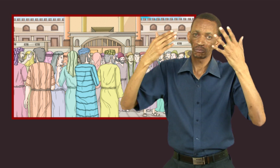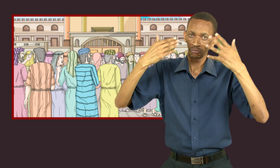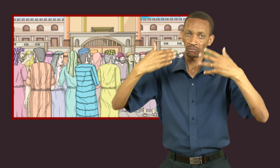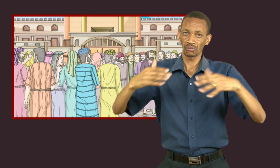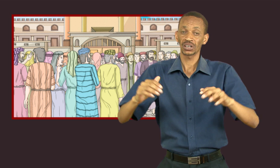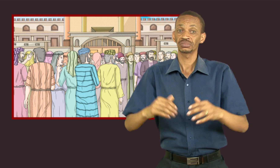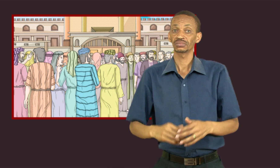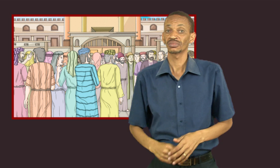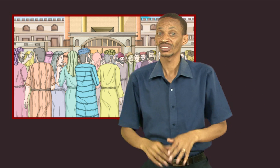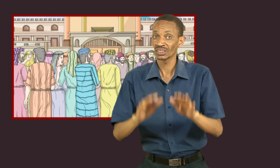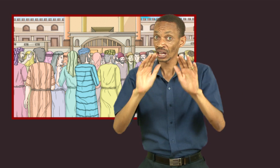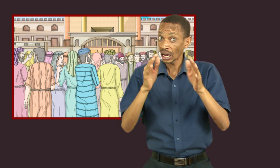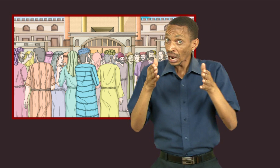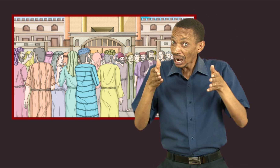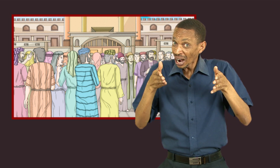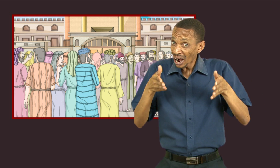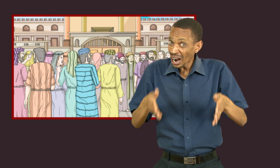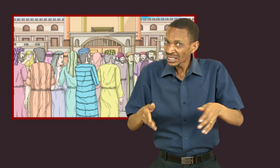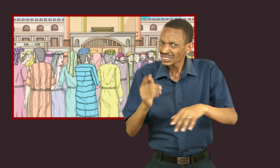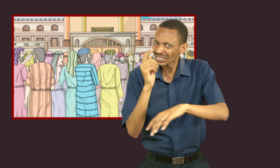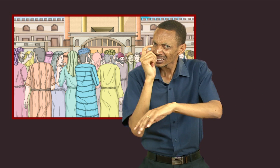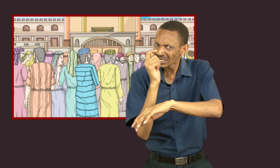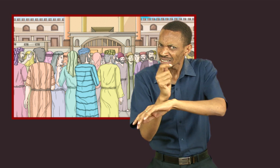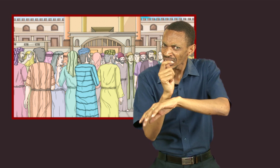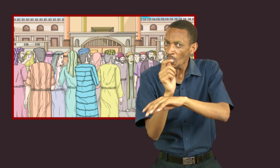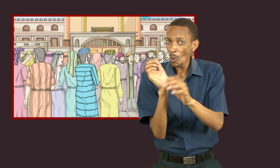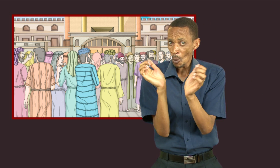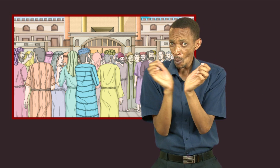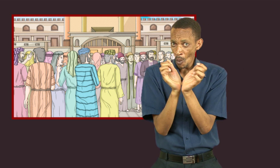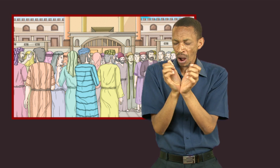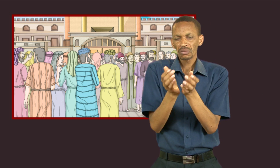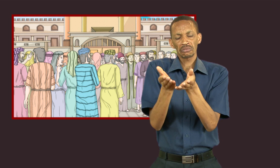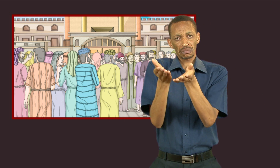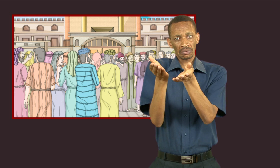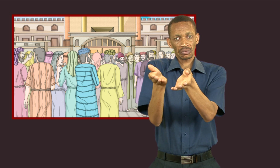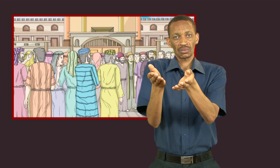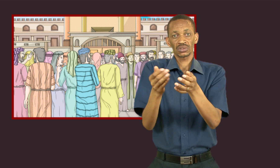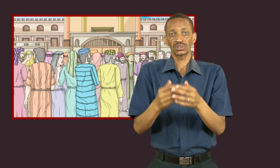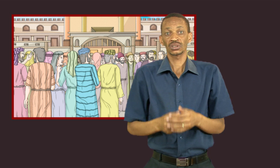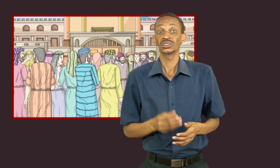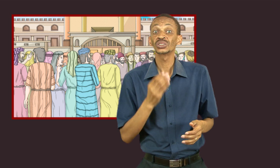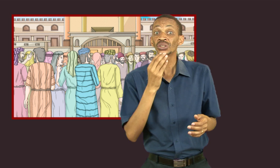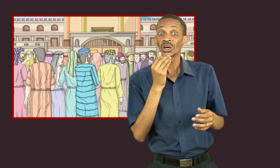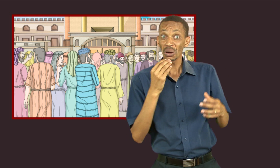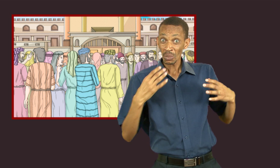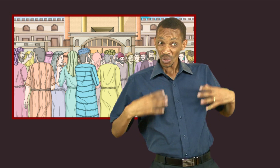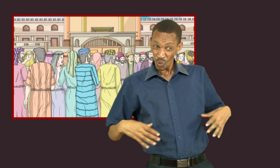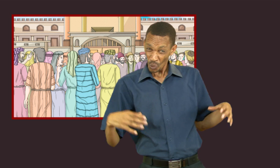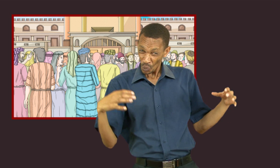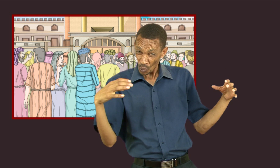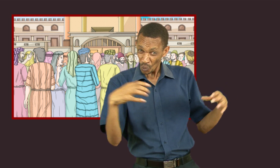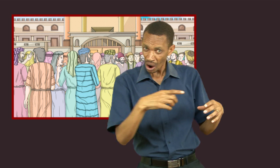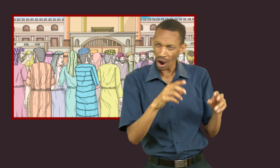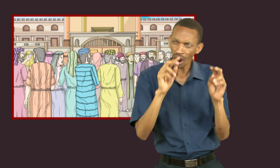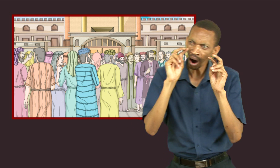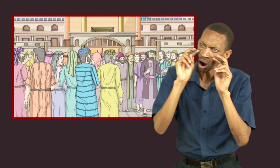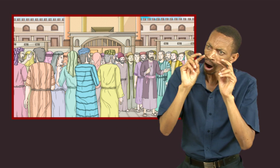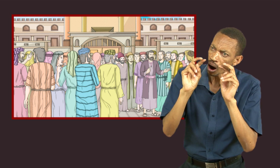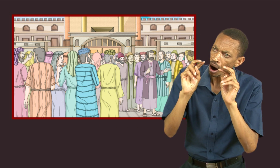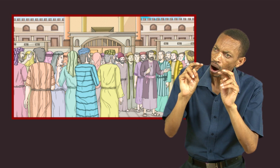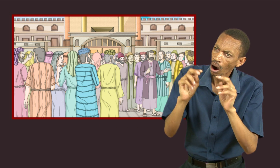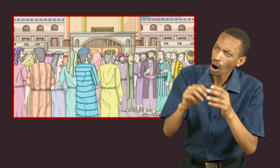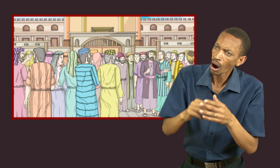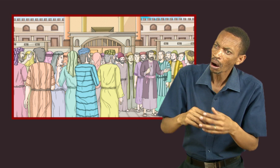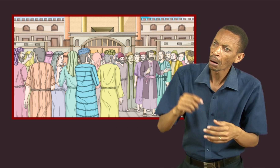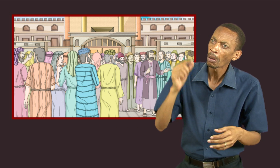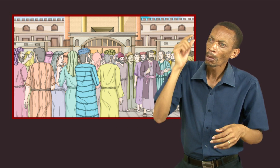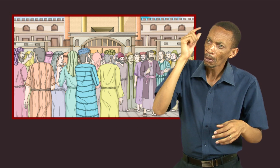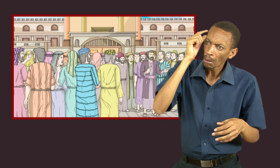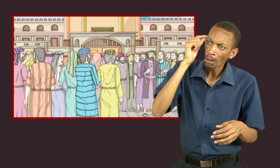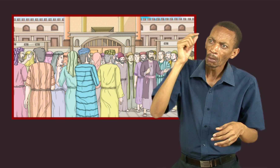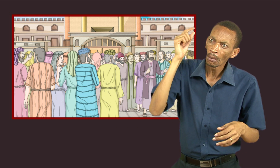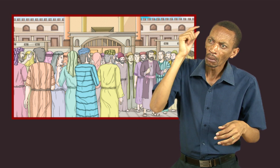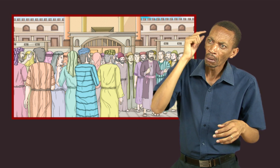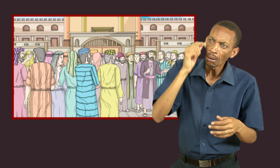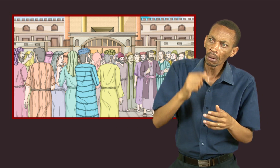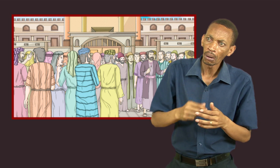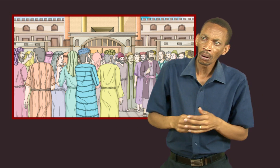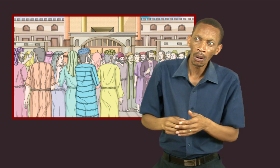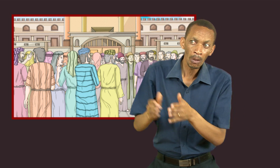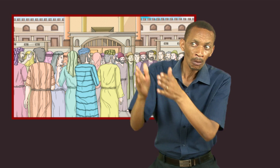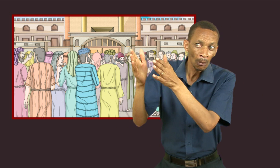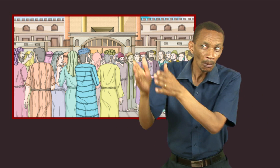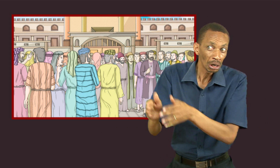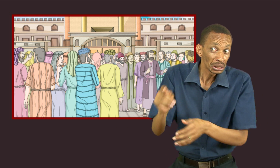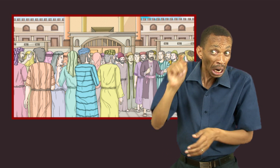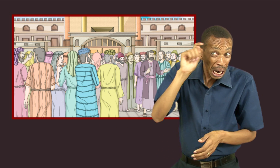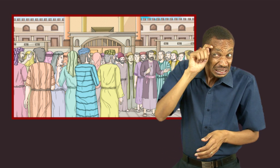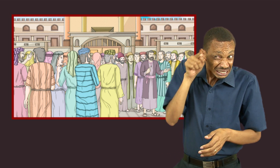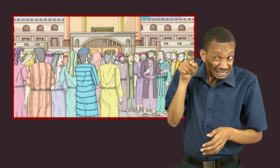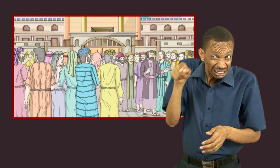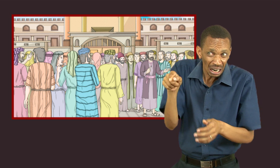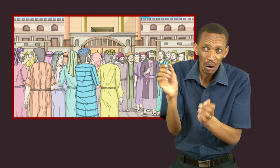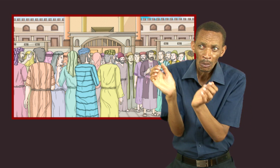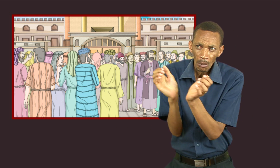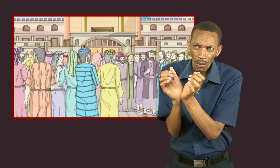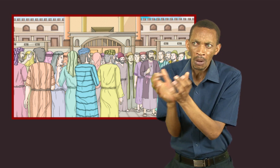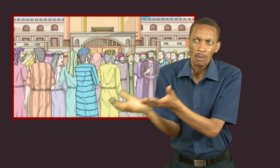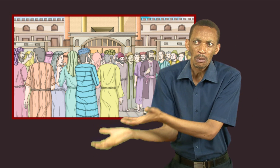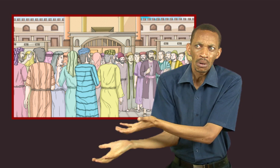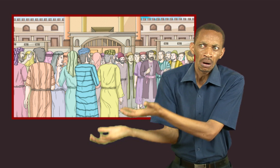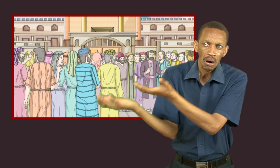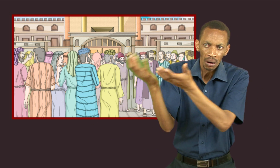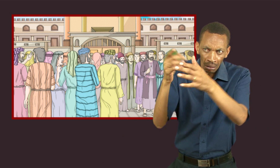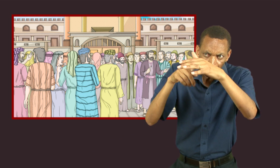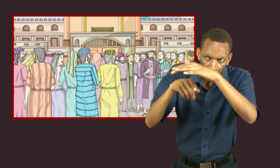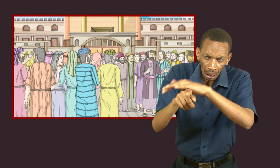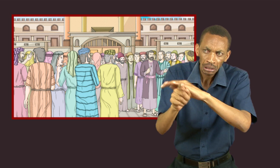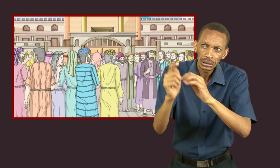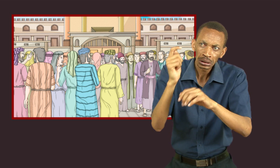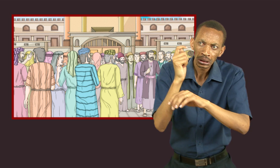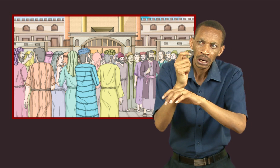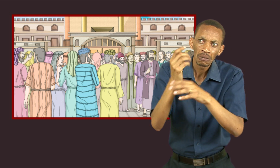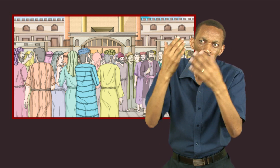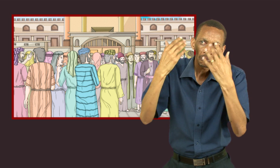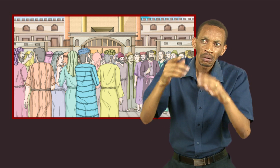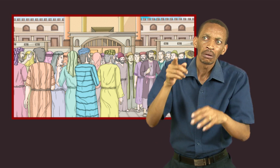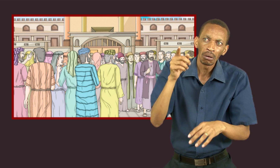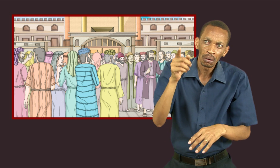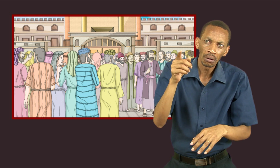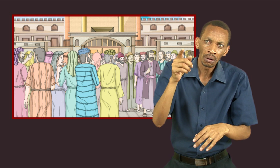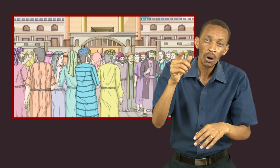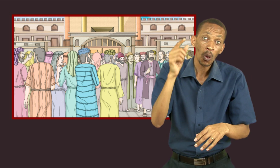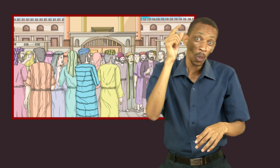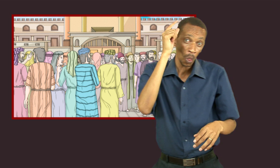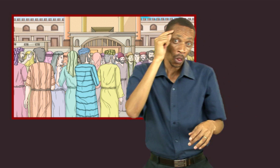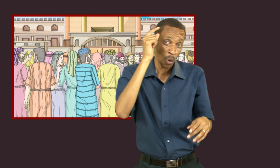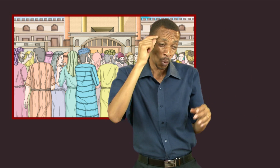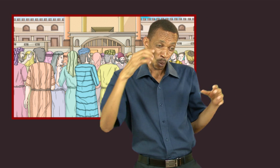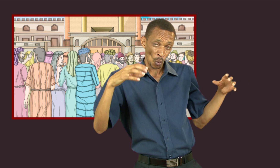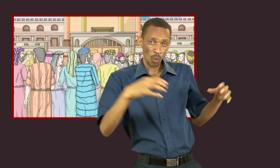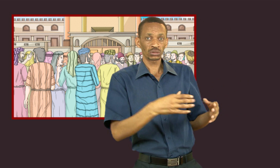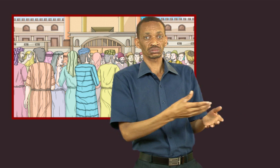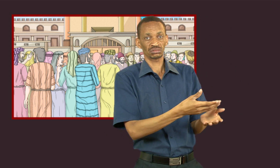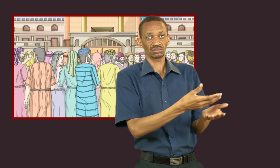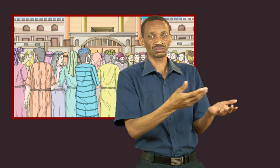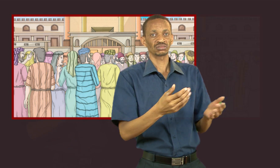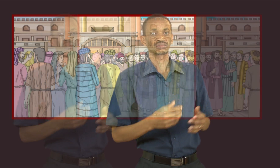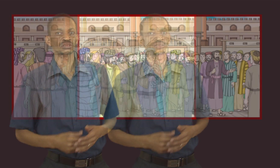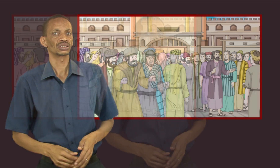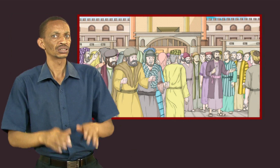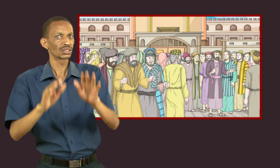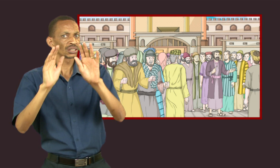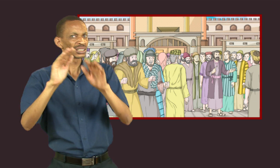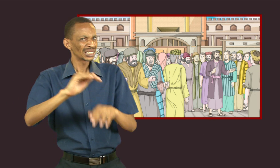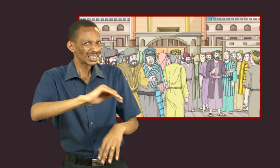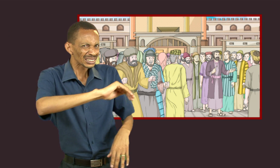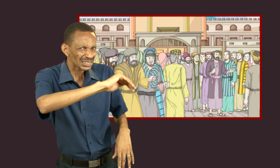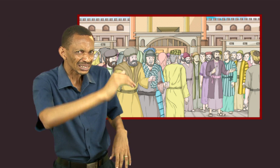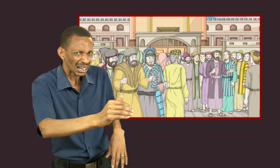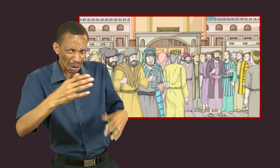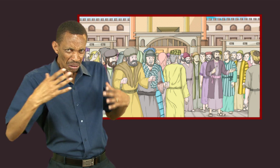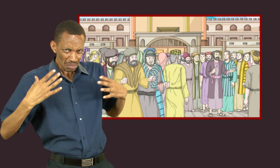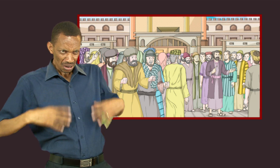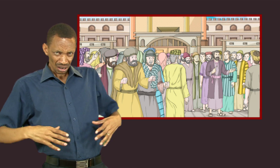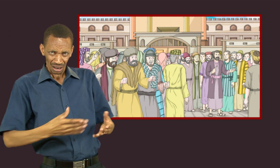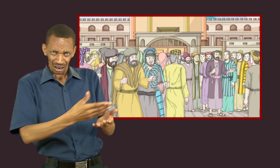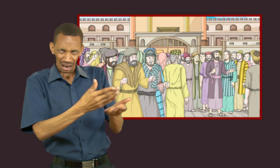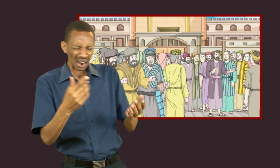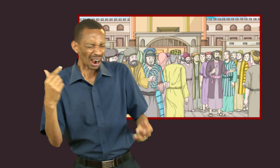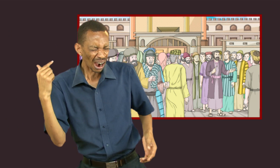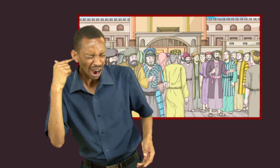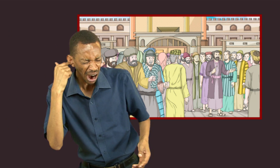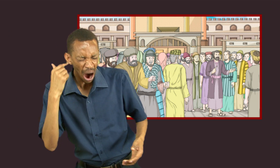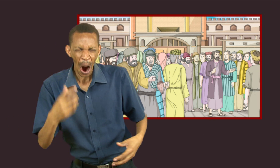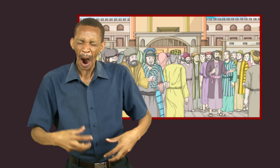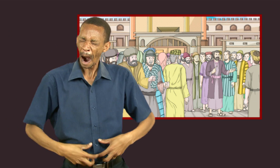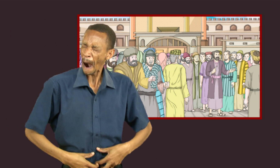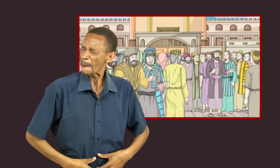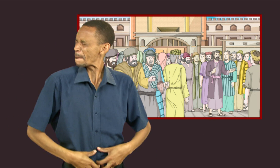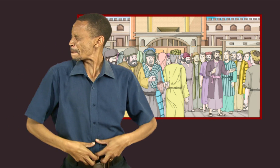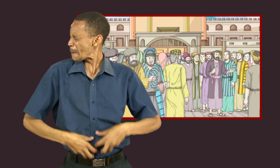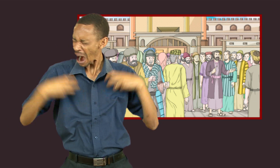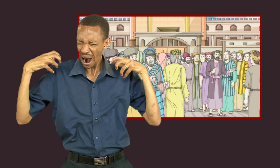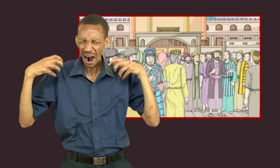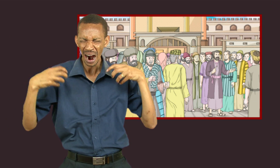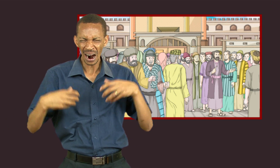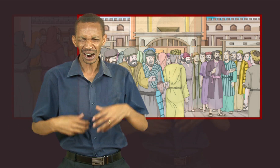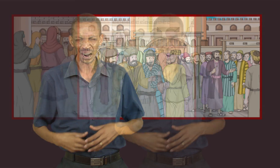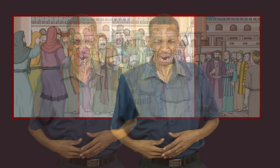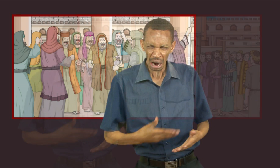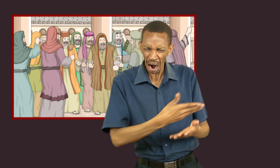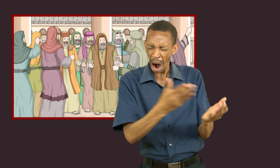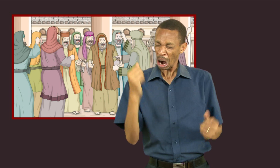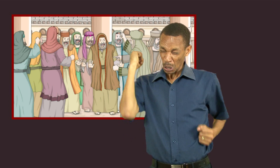The whole city was stirred up, and the people rushed together.